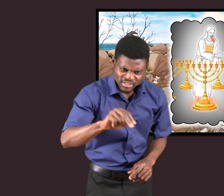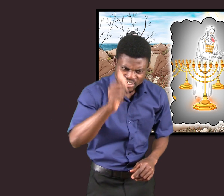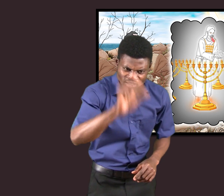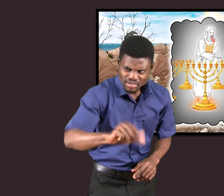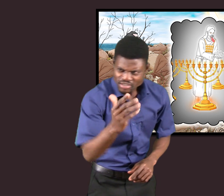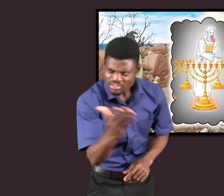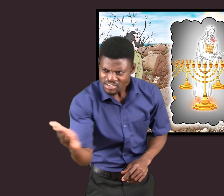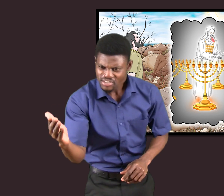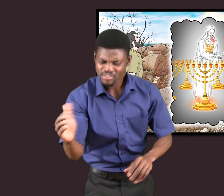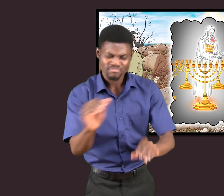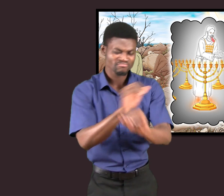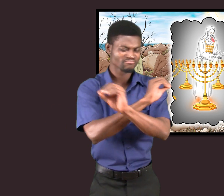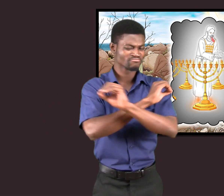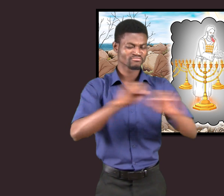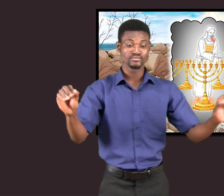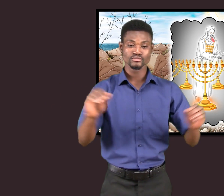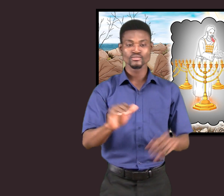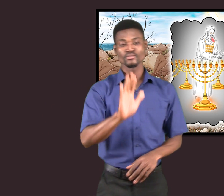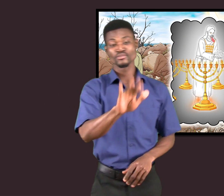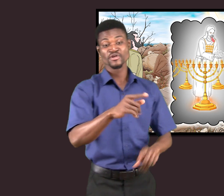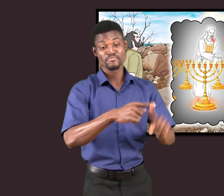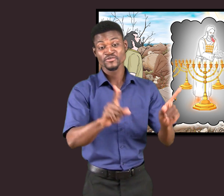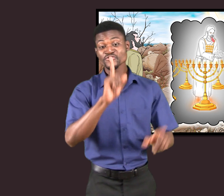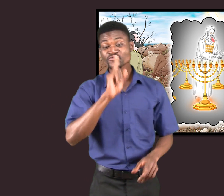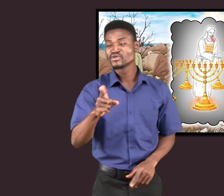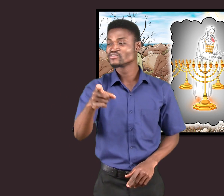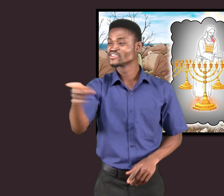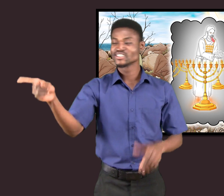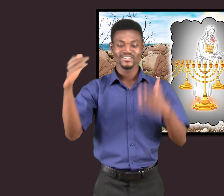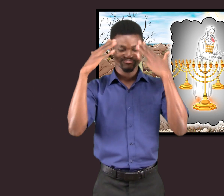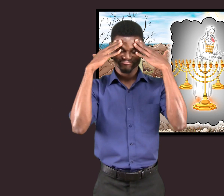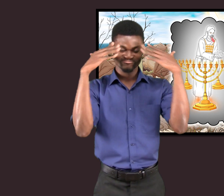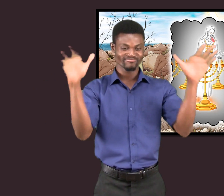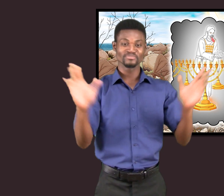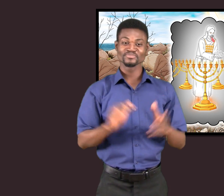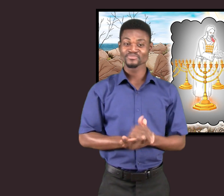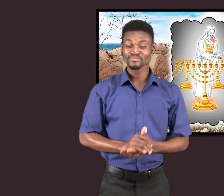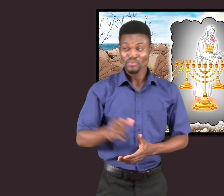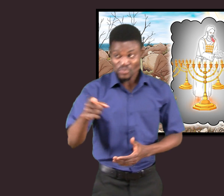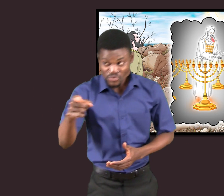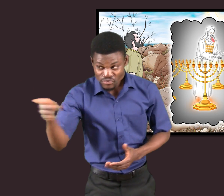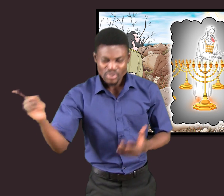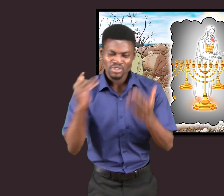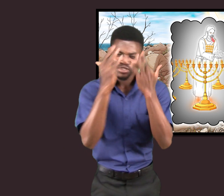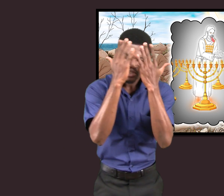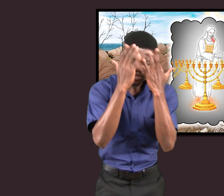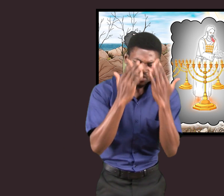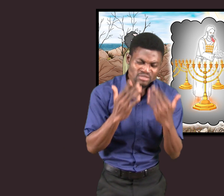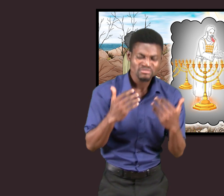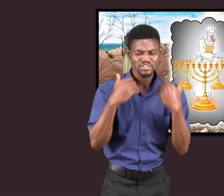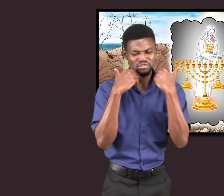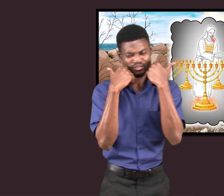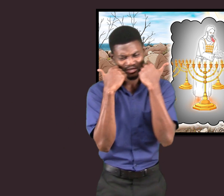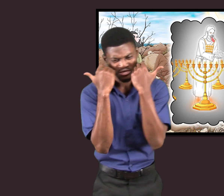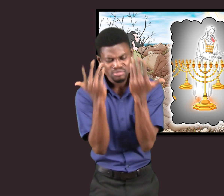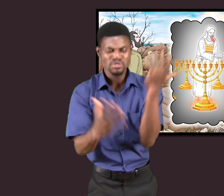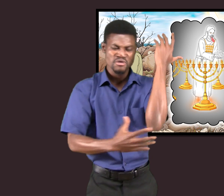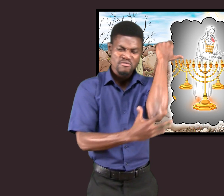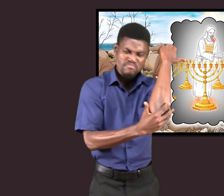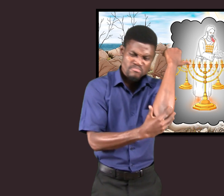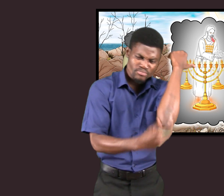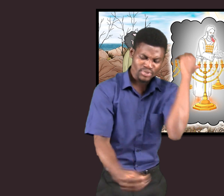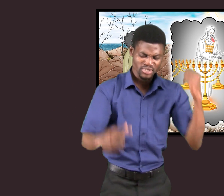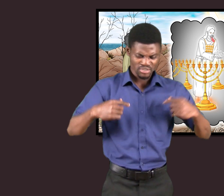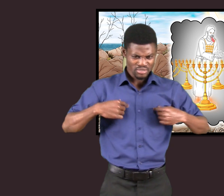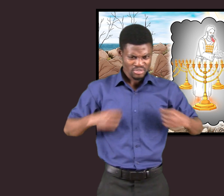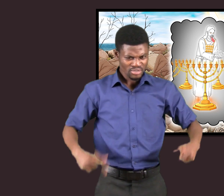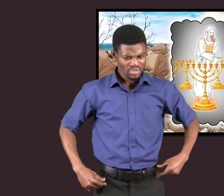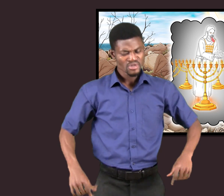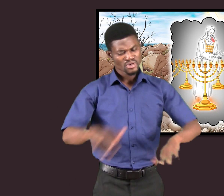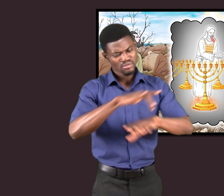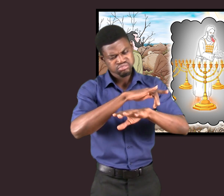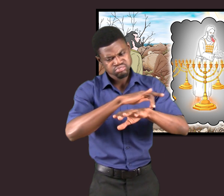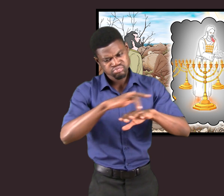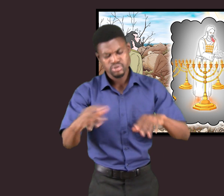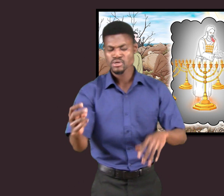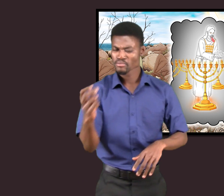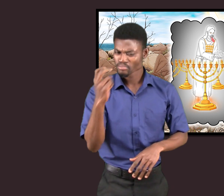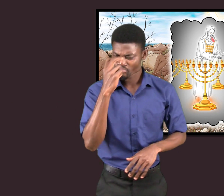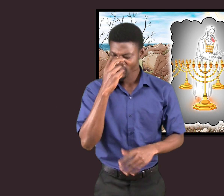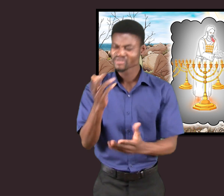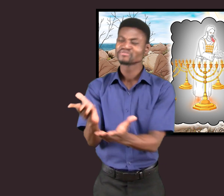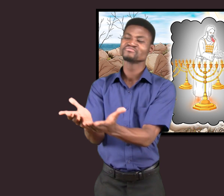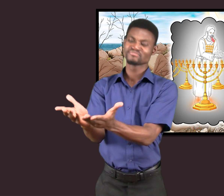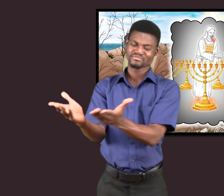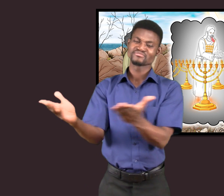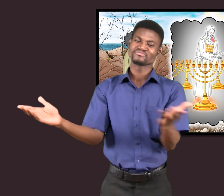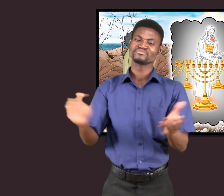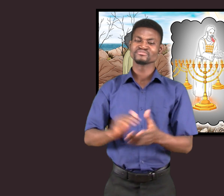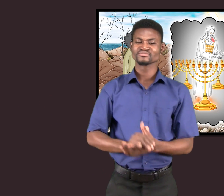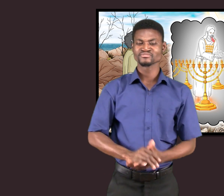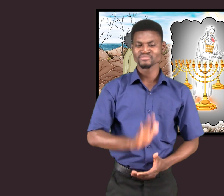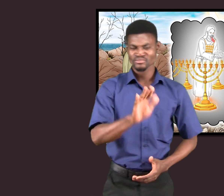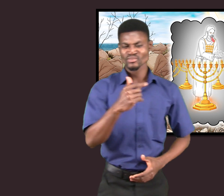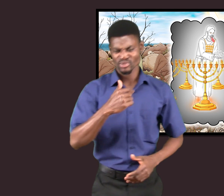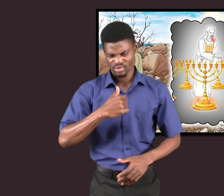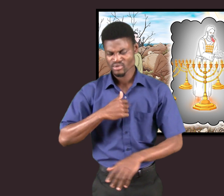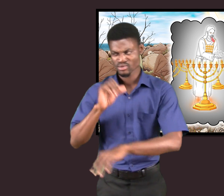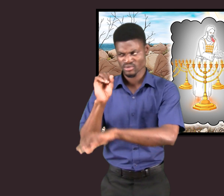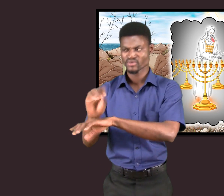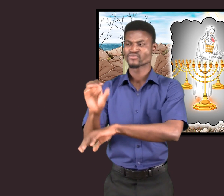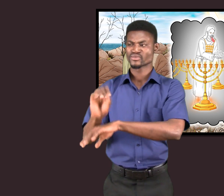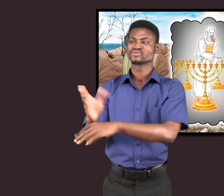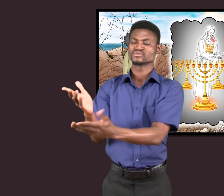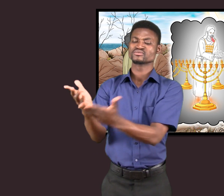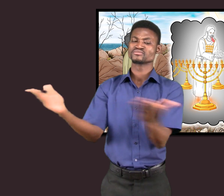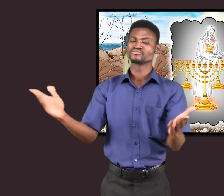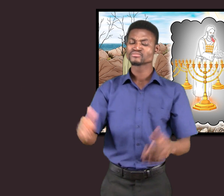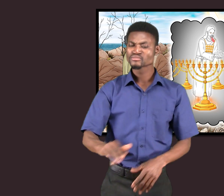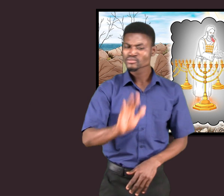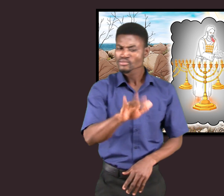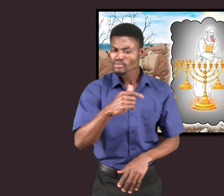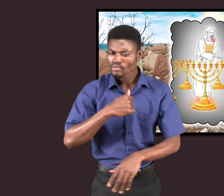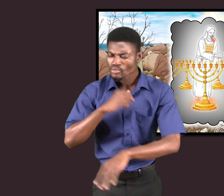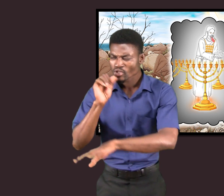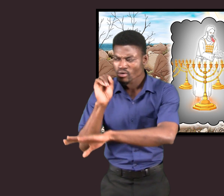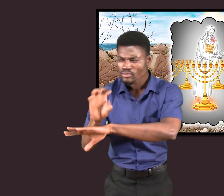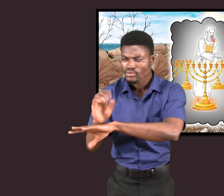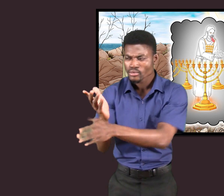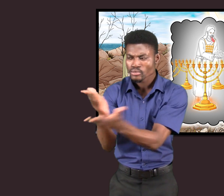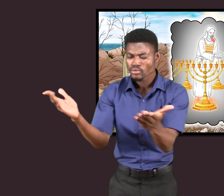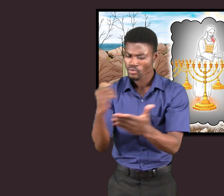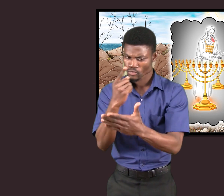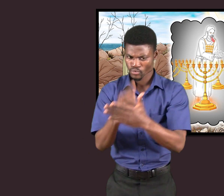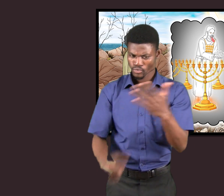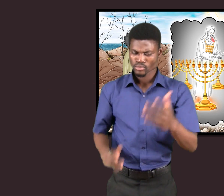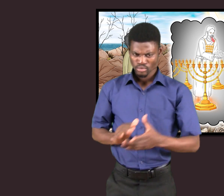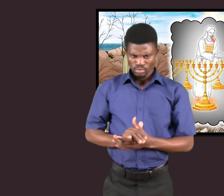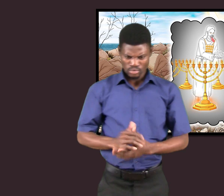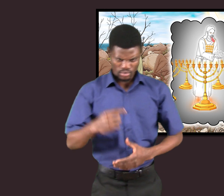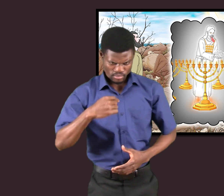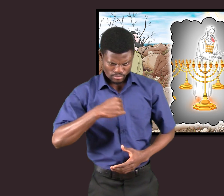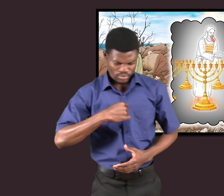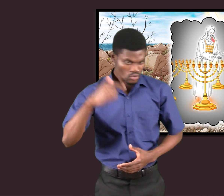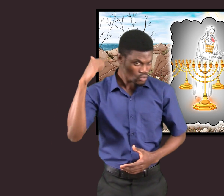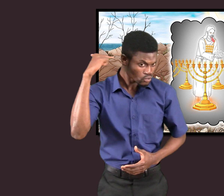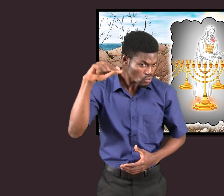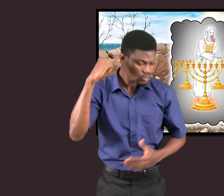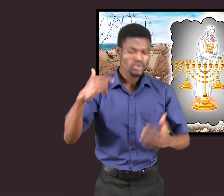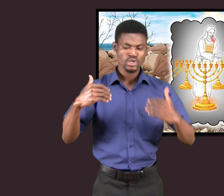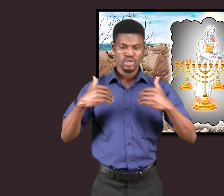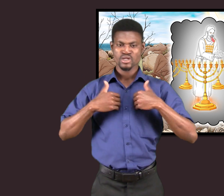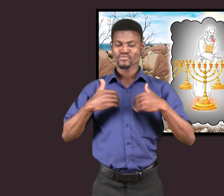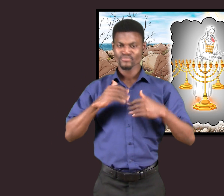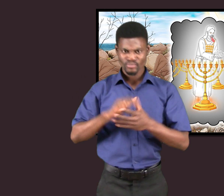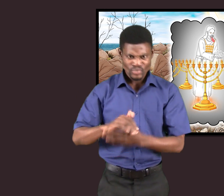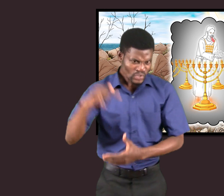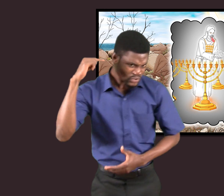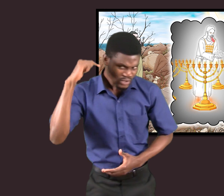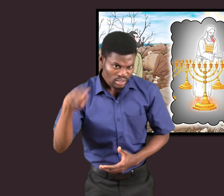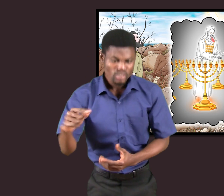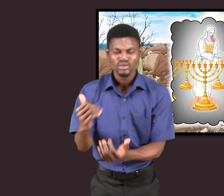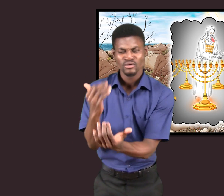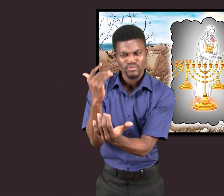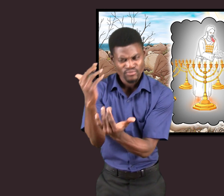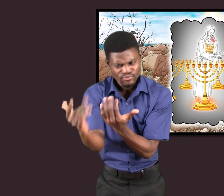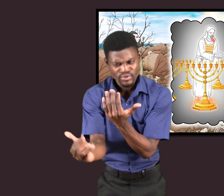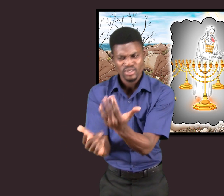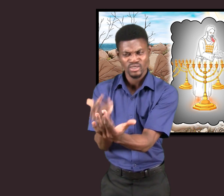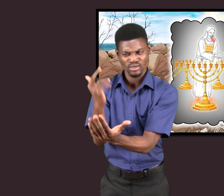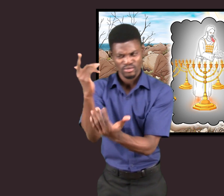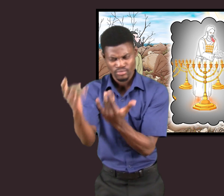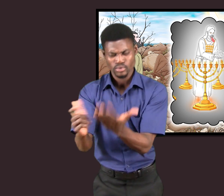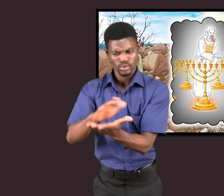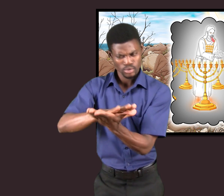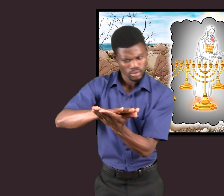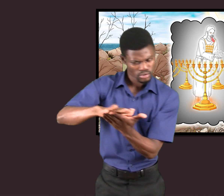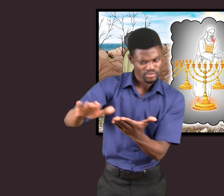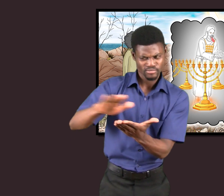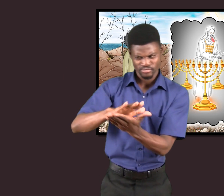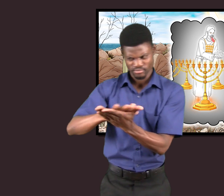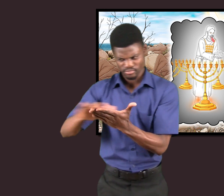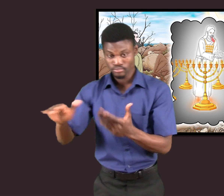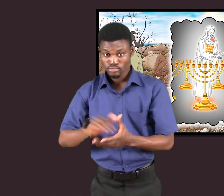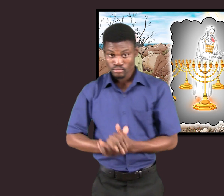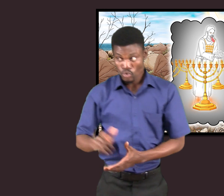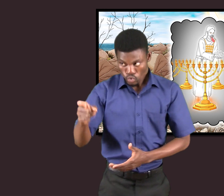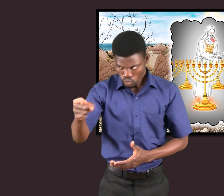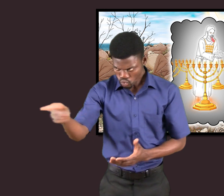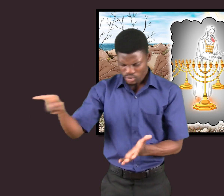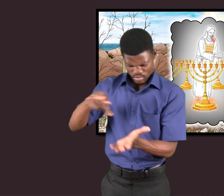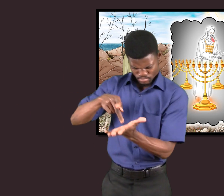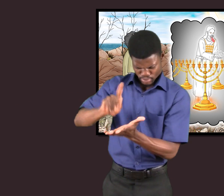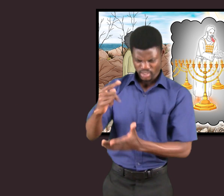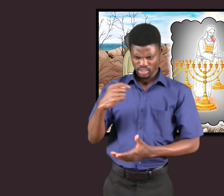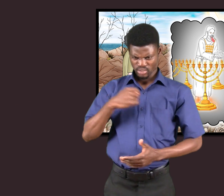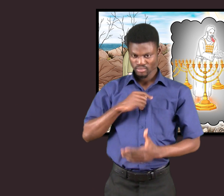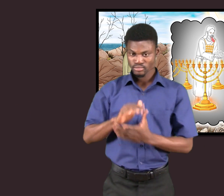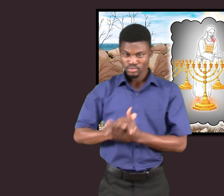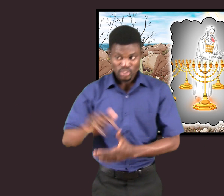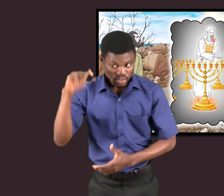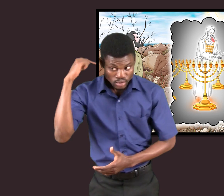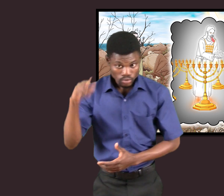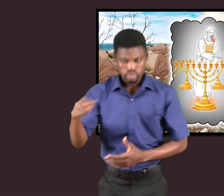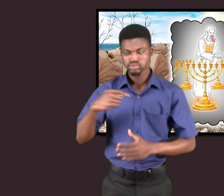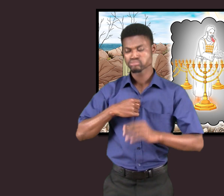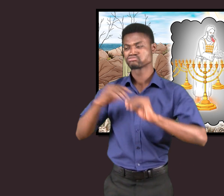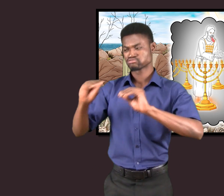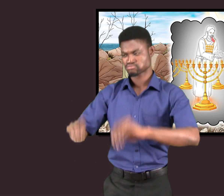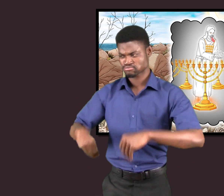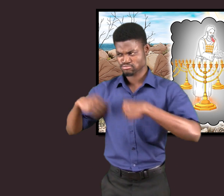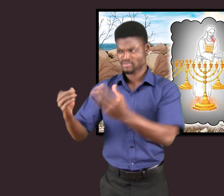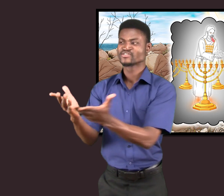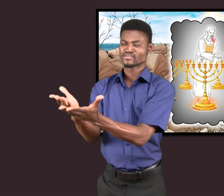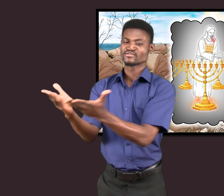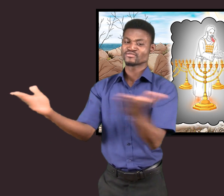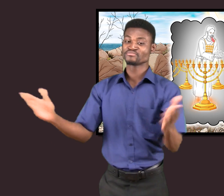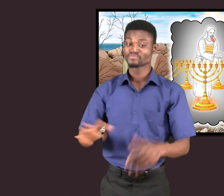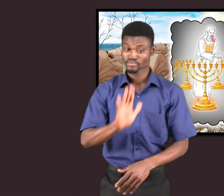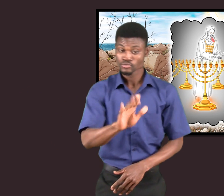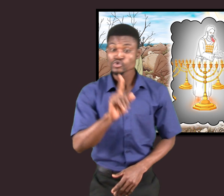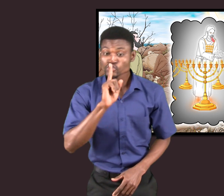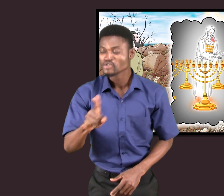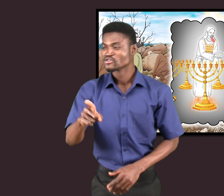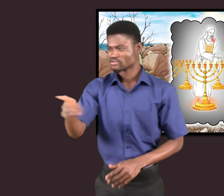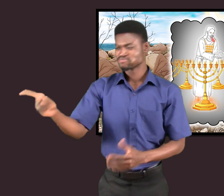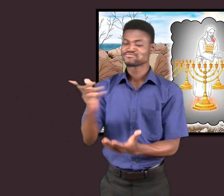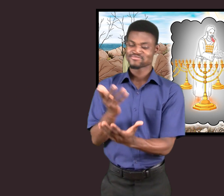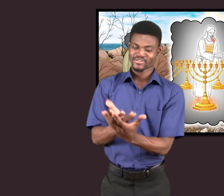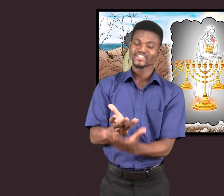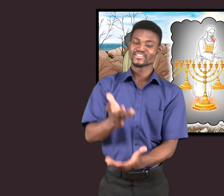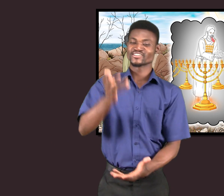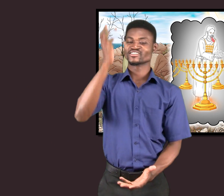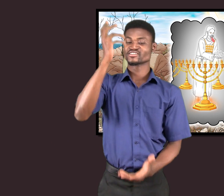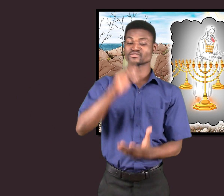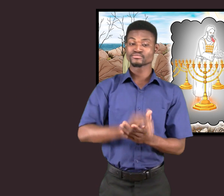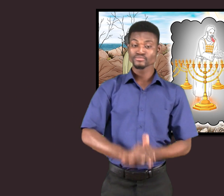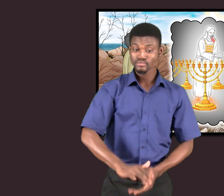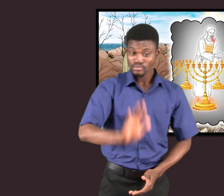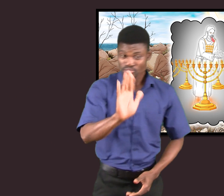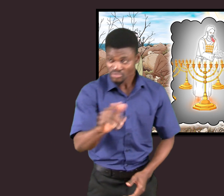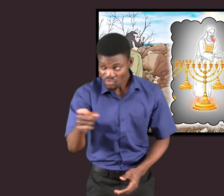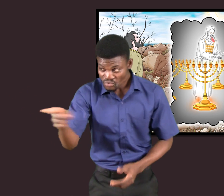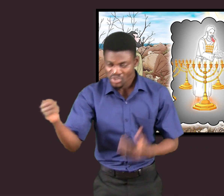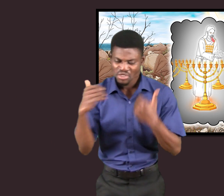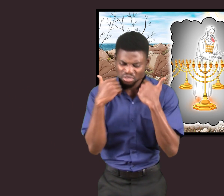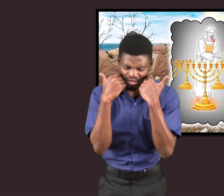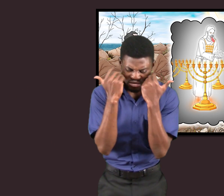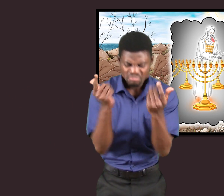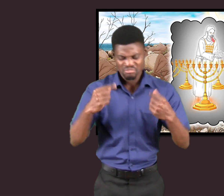But you do not realize that you are wretched, pitiful, poor, blind, and naked.